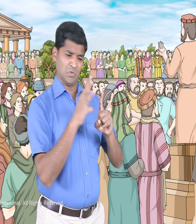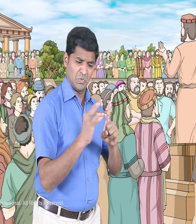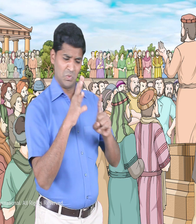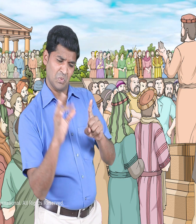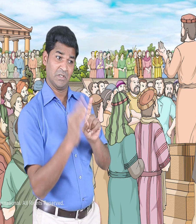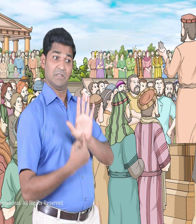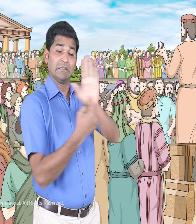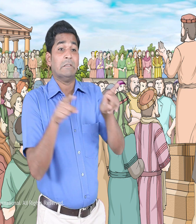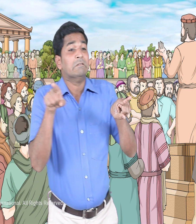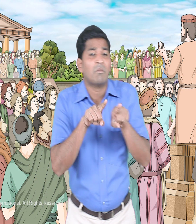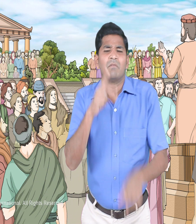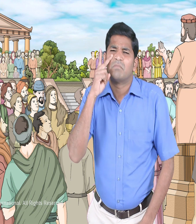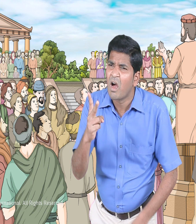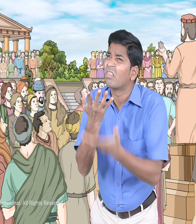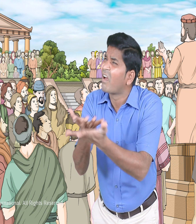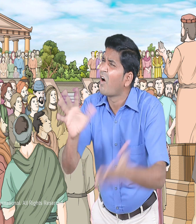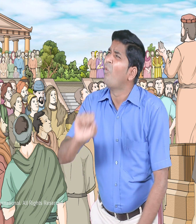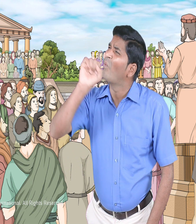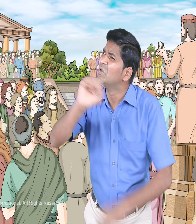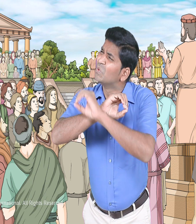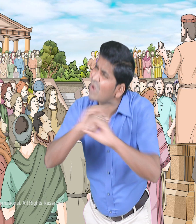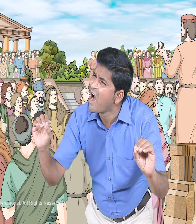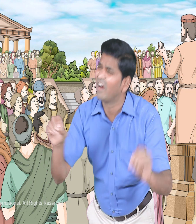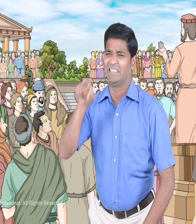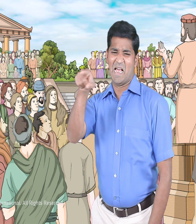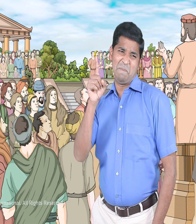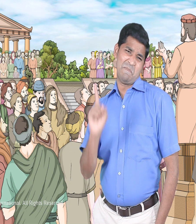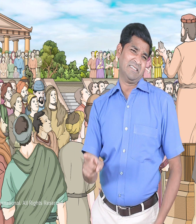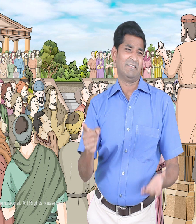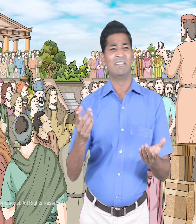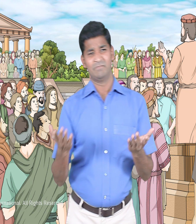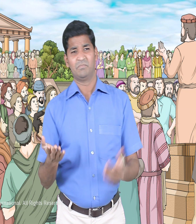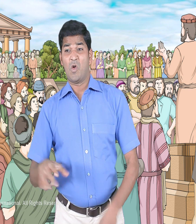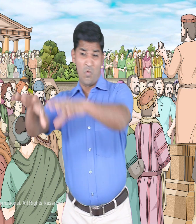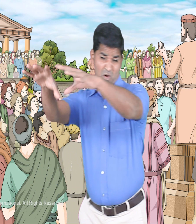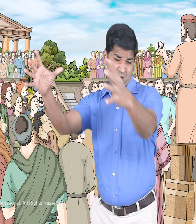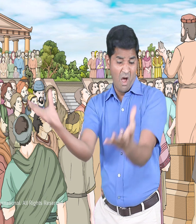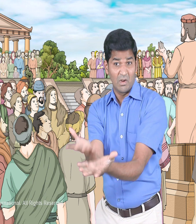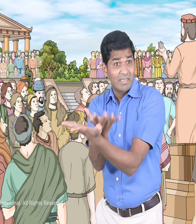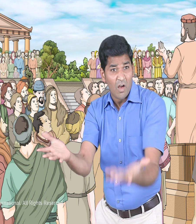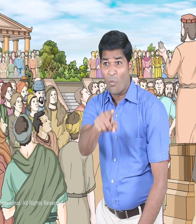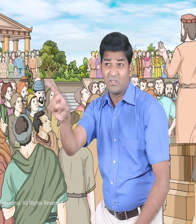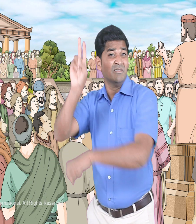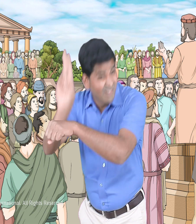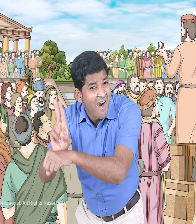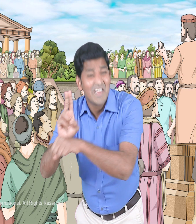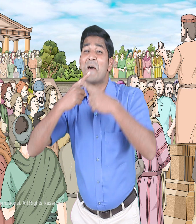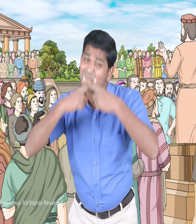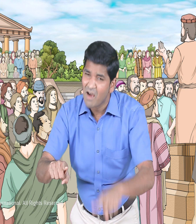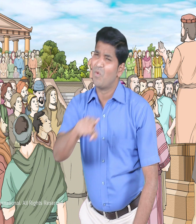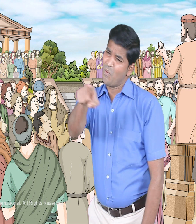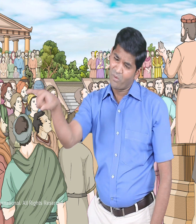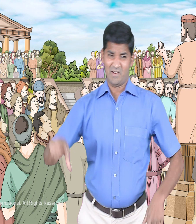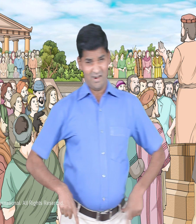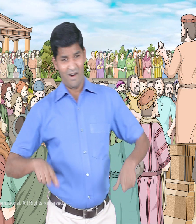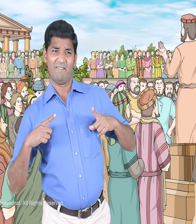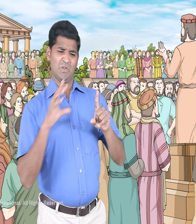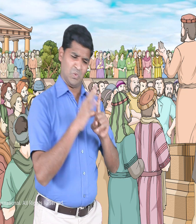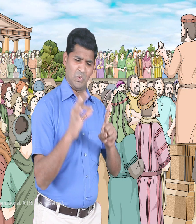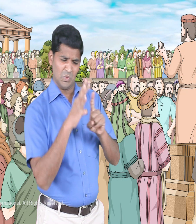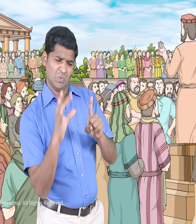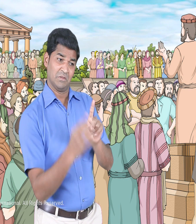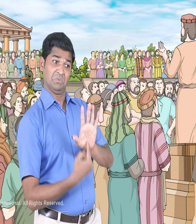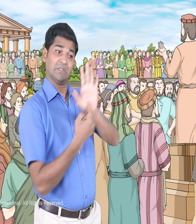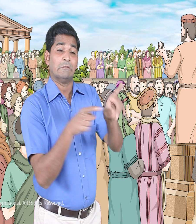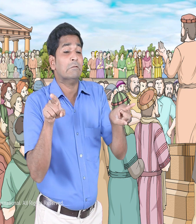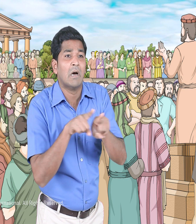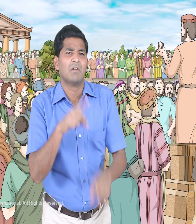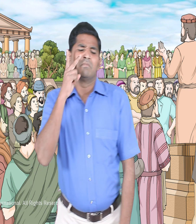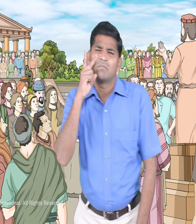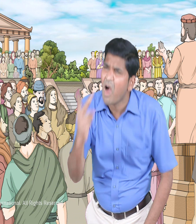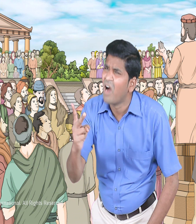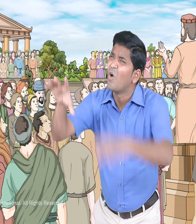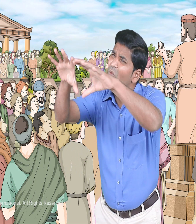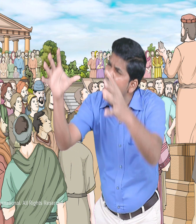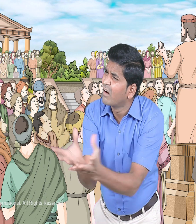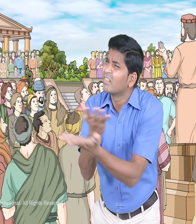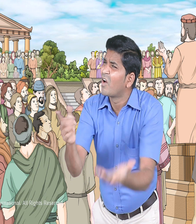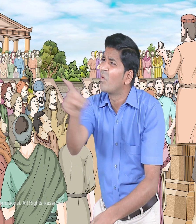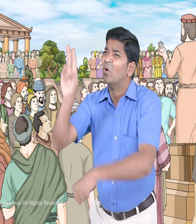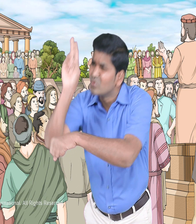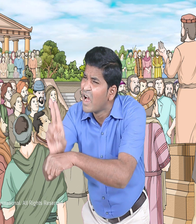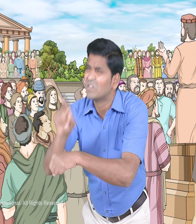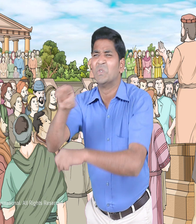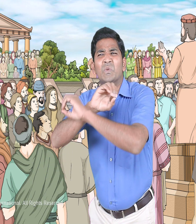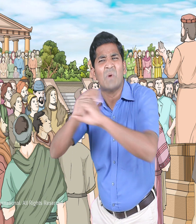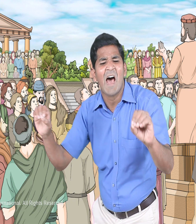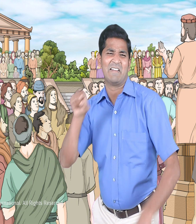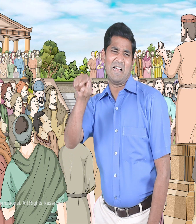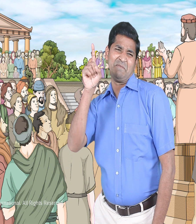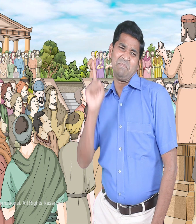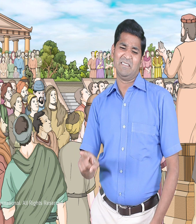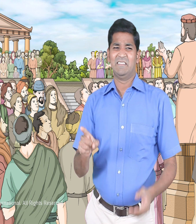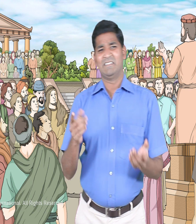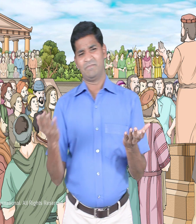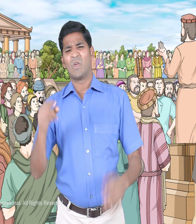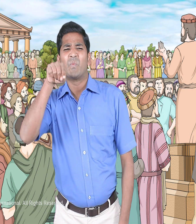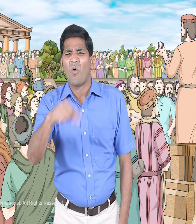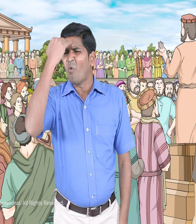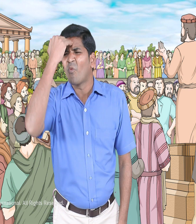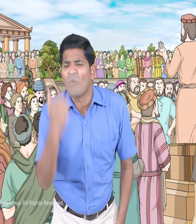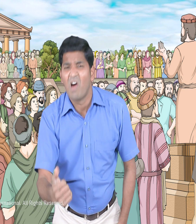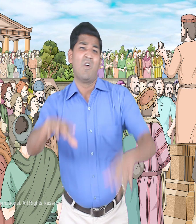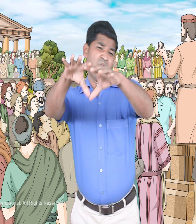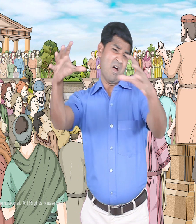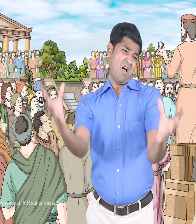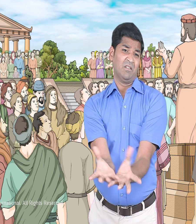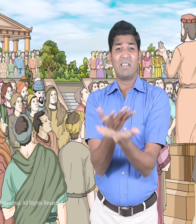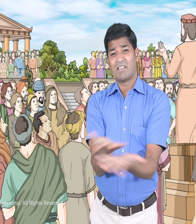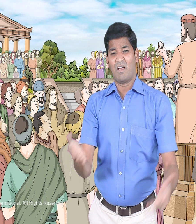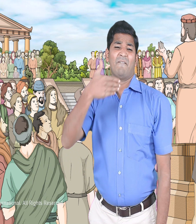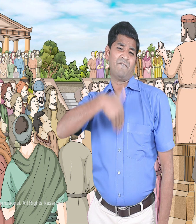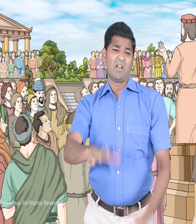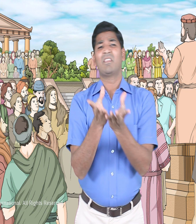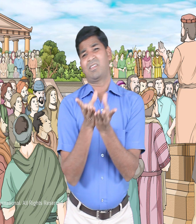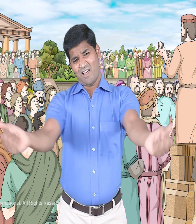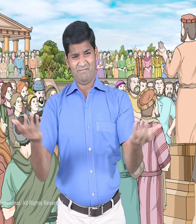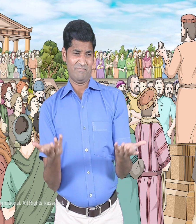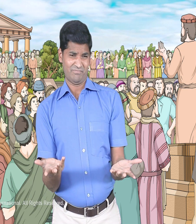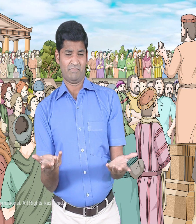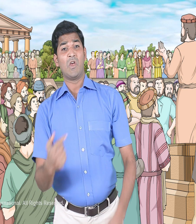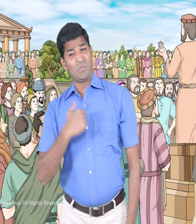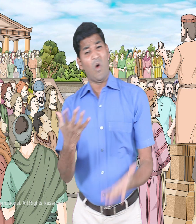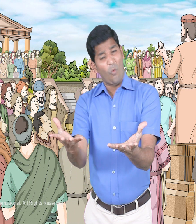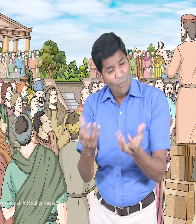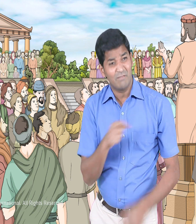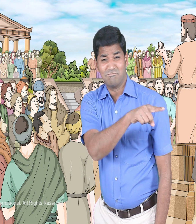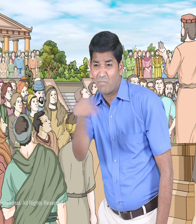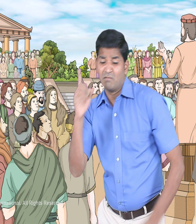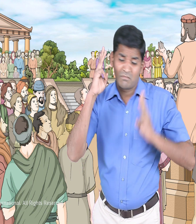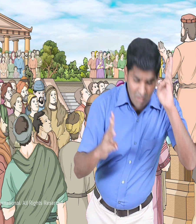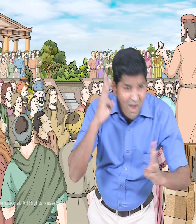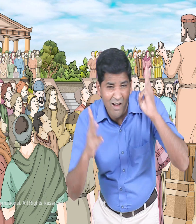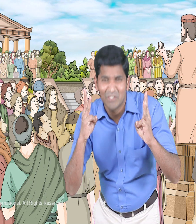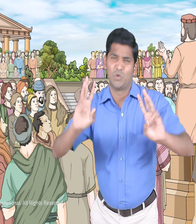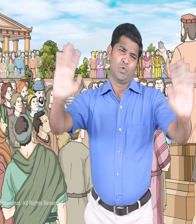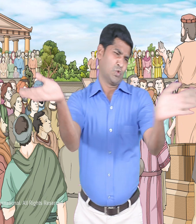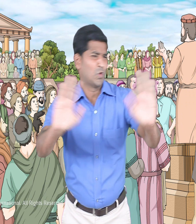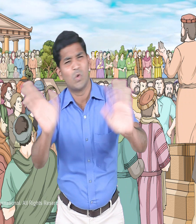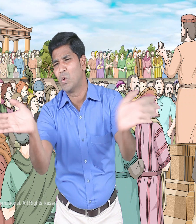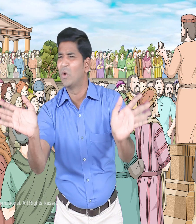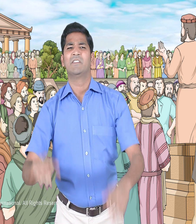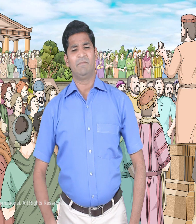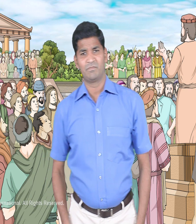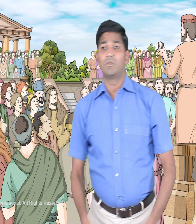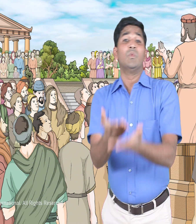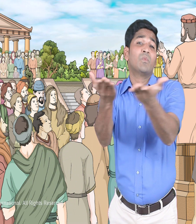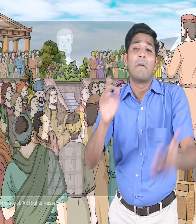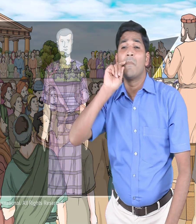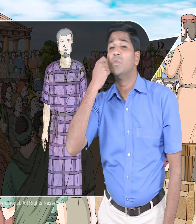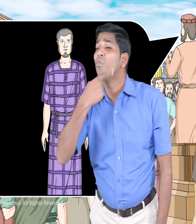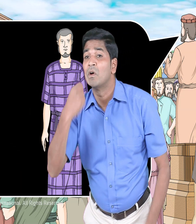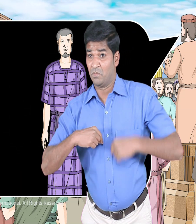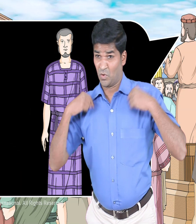and those who use the things of this world, as if not dependent on them. For this world in its present form is passing away. I want you to be free from concern.